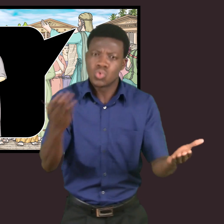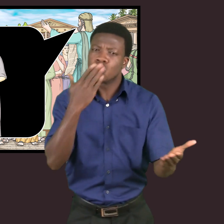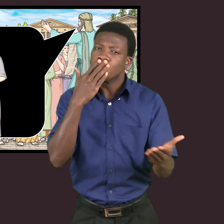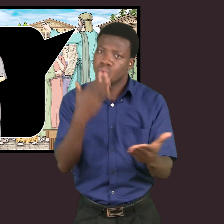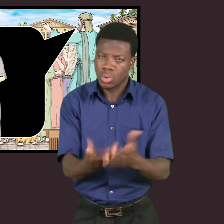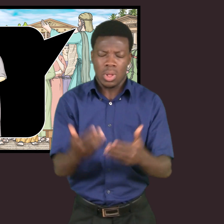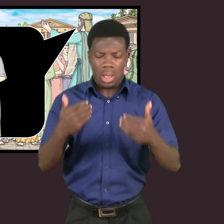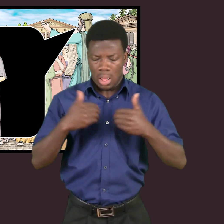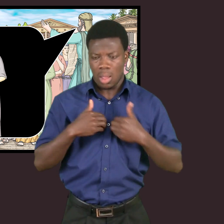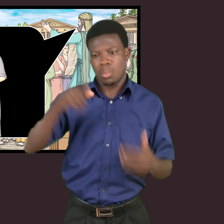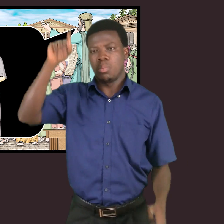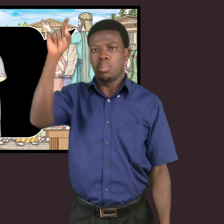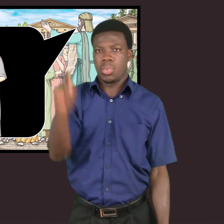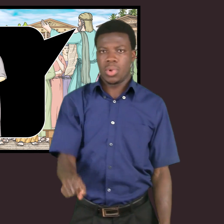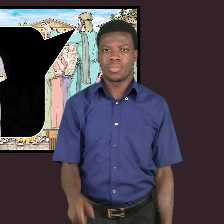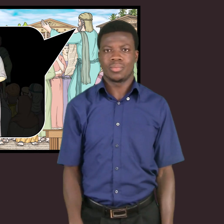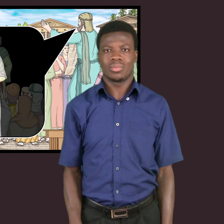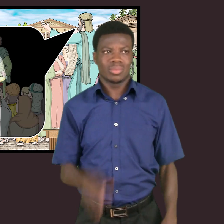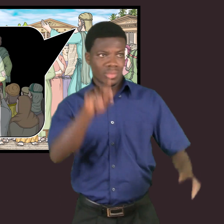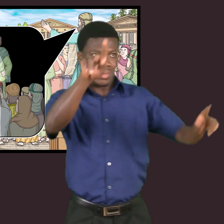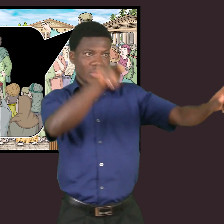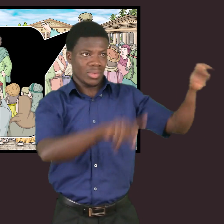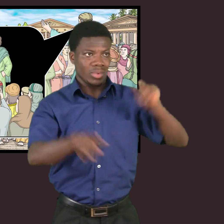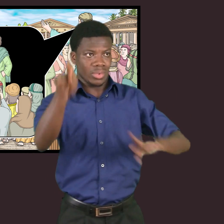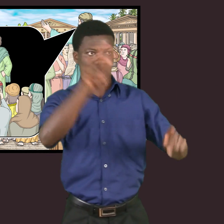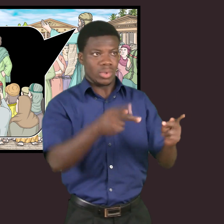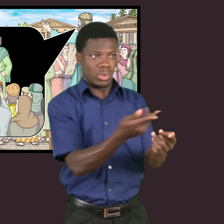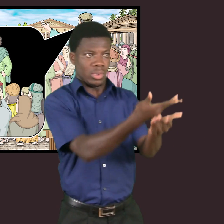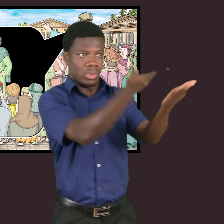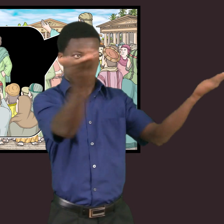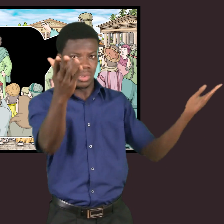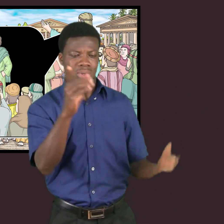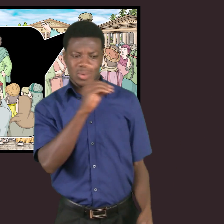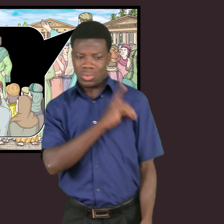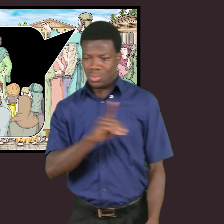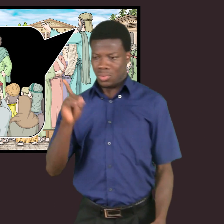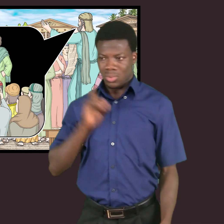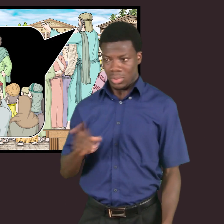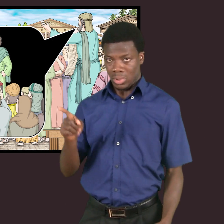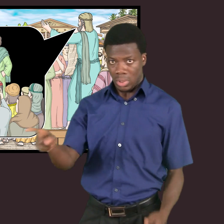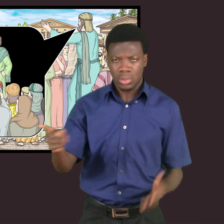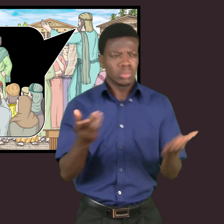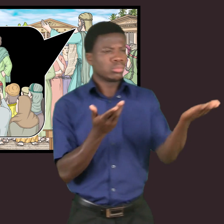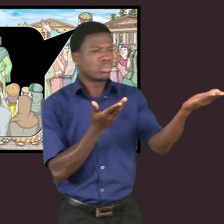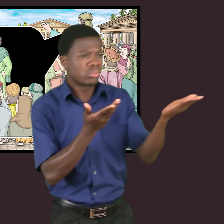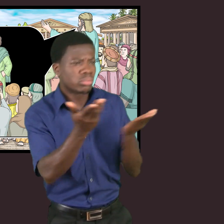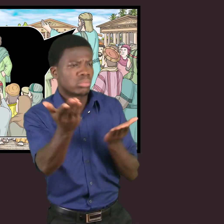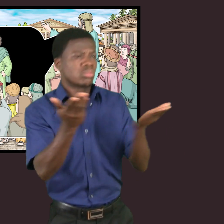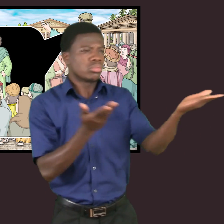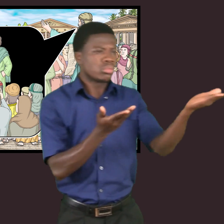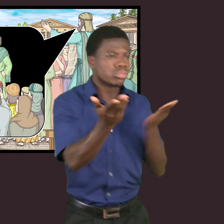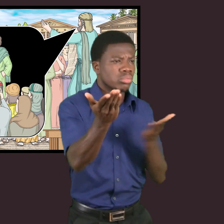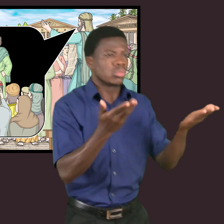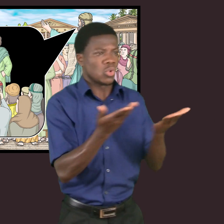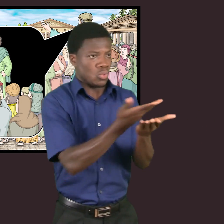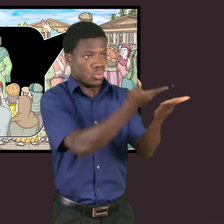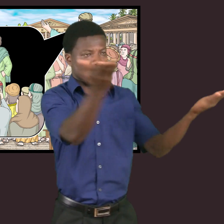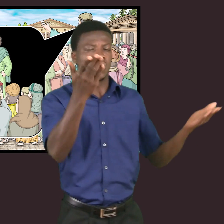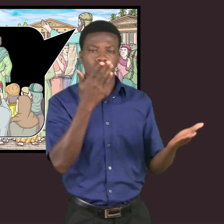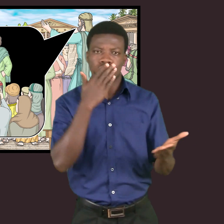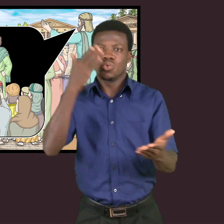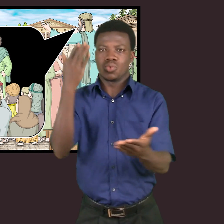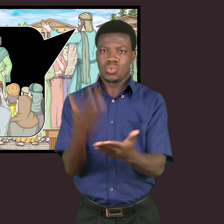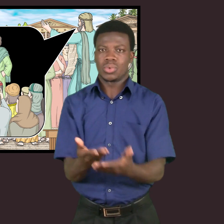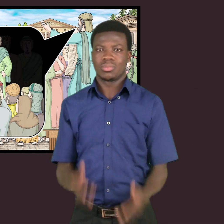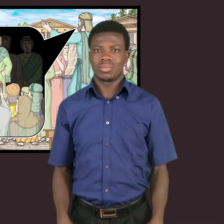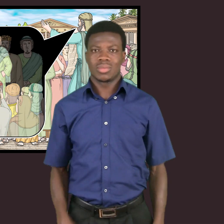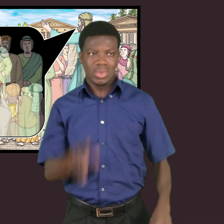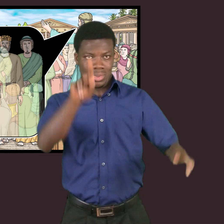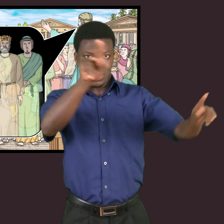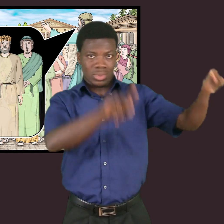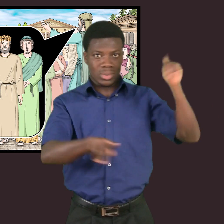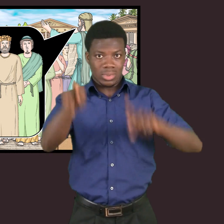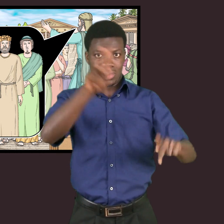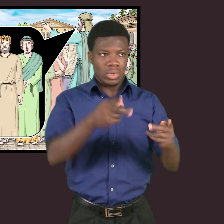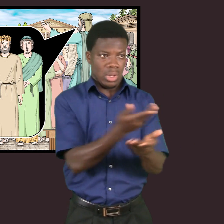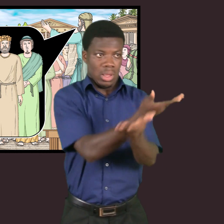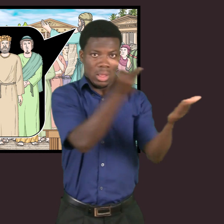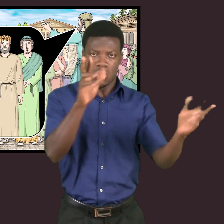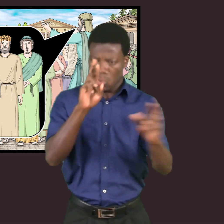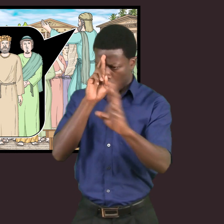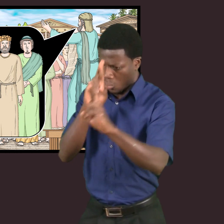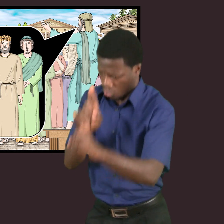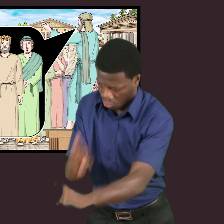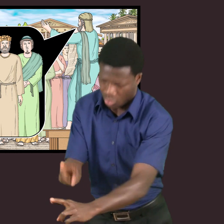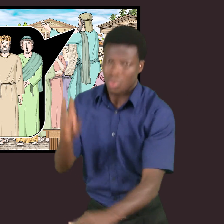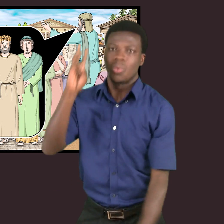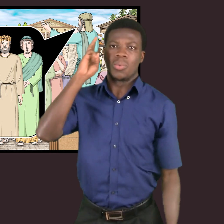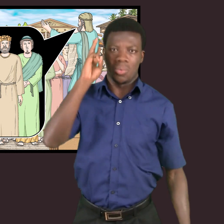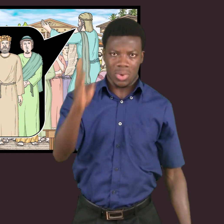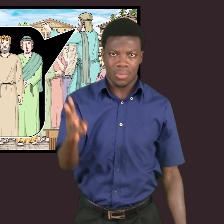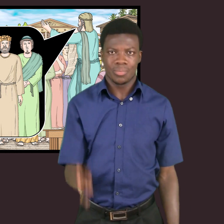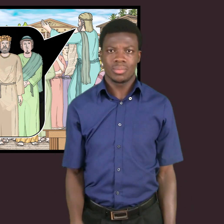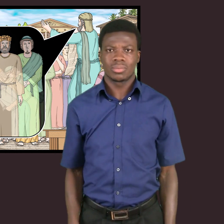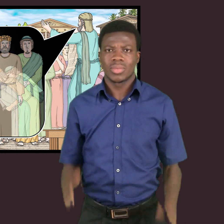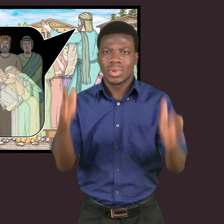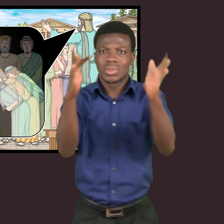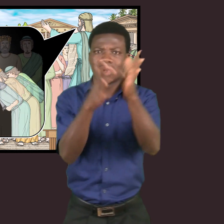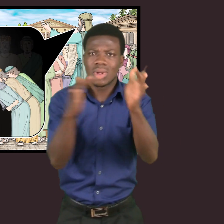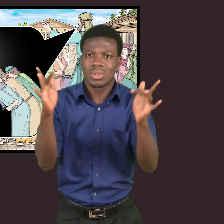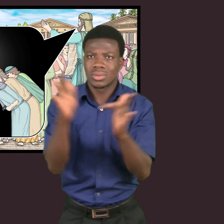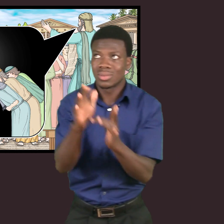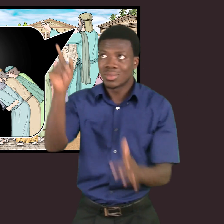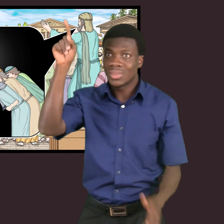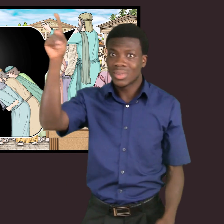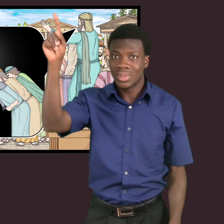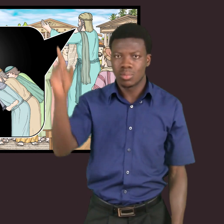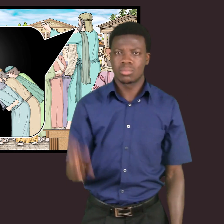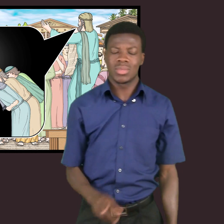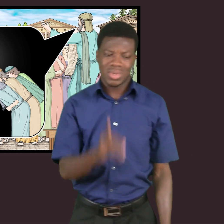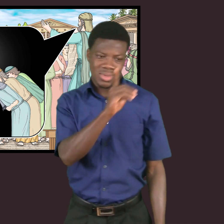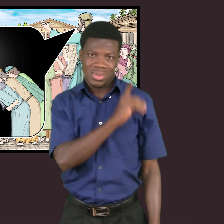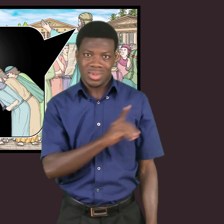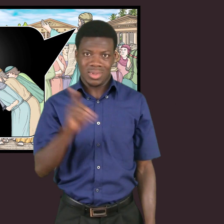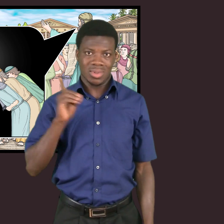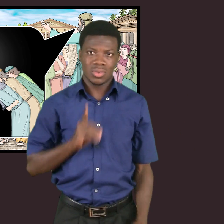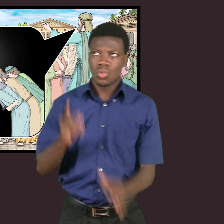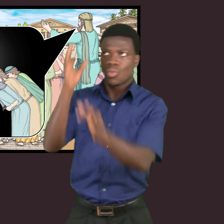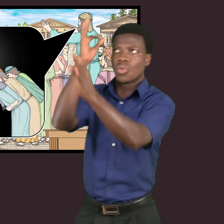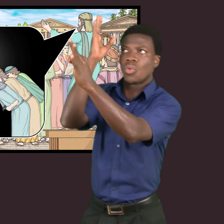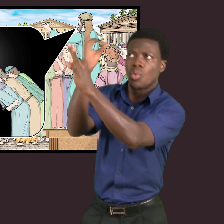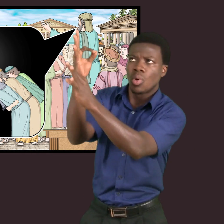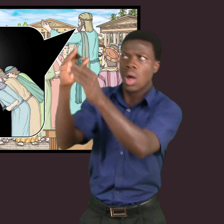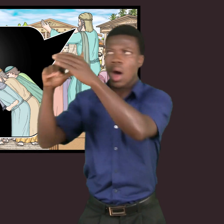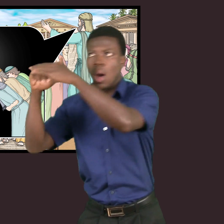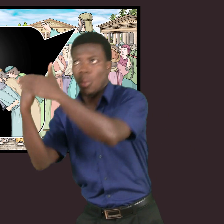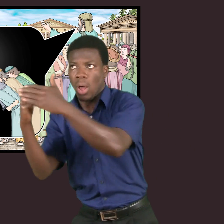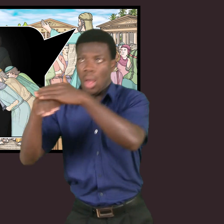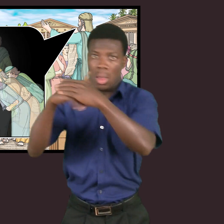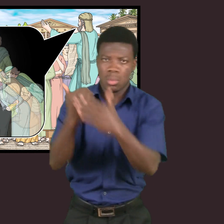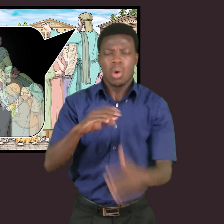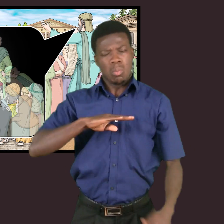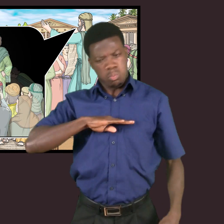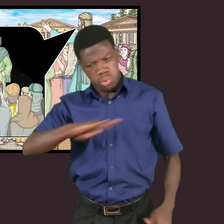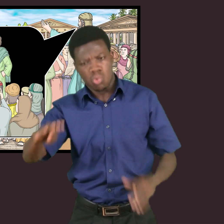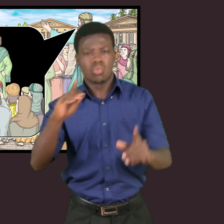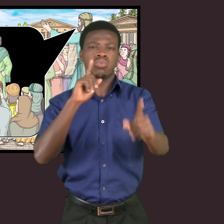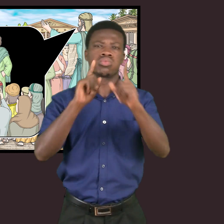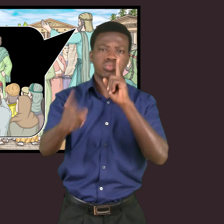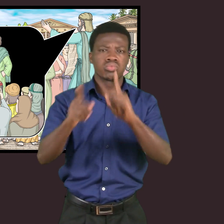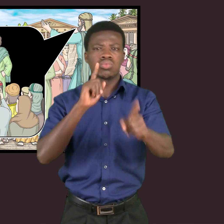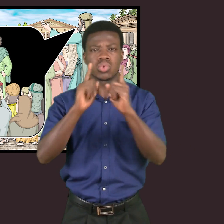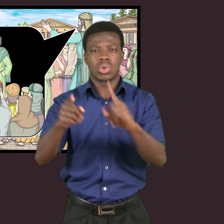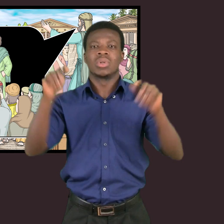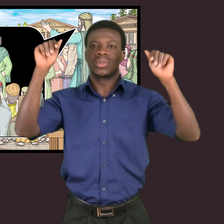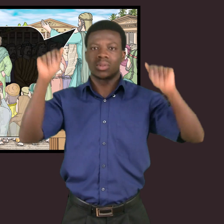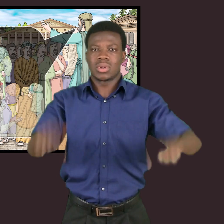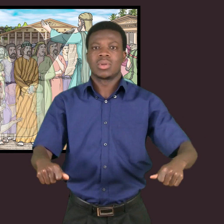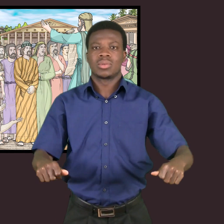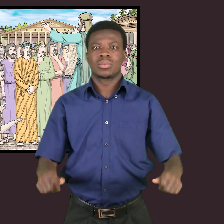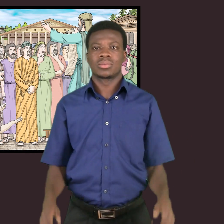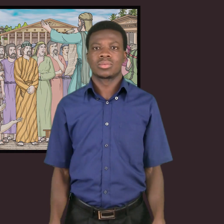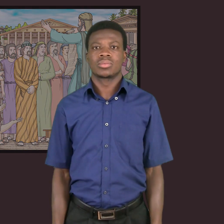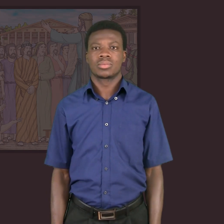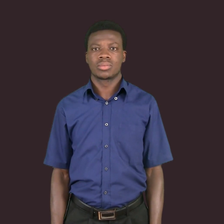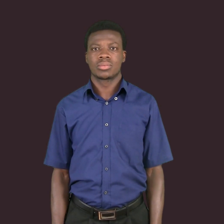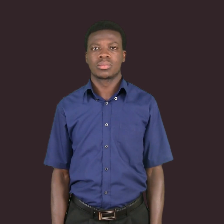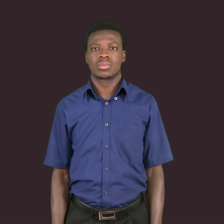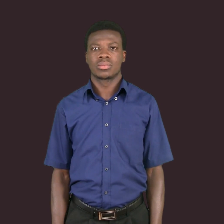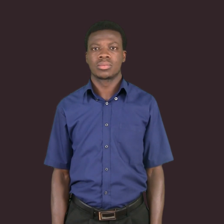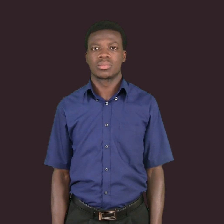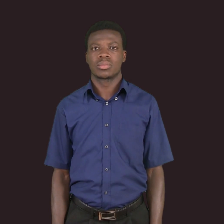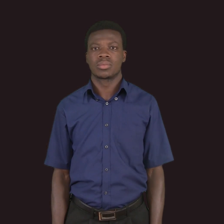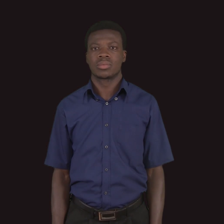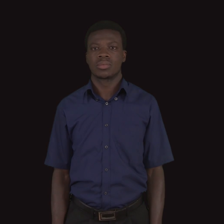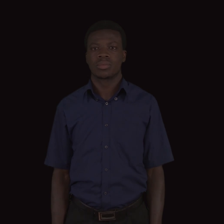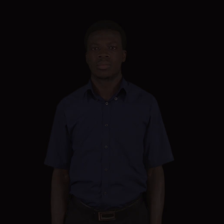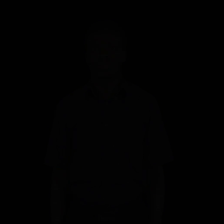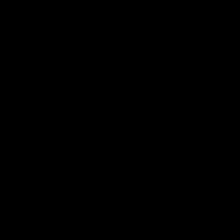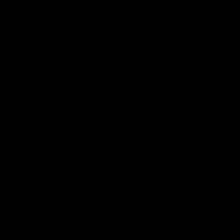For those who have served well as deacons acquire for themselves a high standing and great confidence in the faith that is in Christ Jesus.